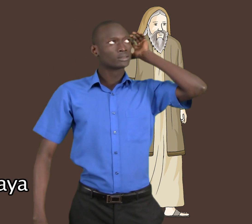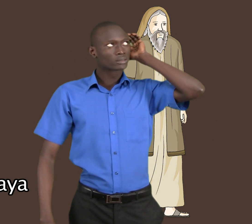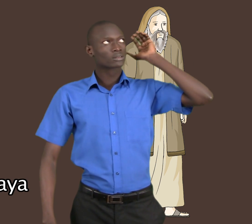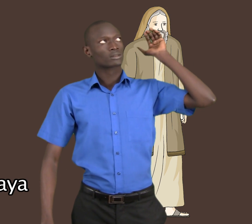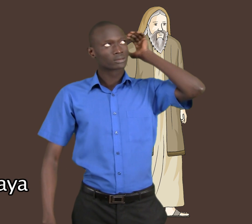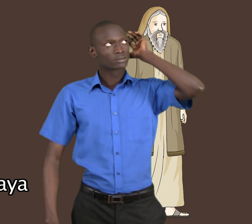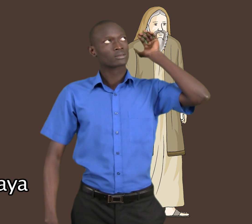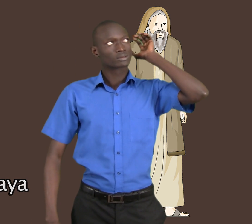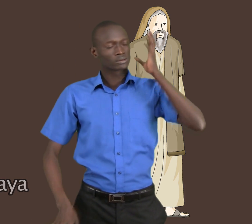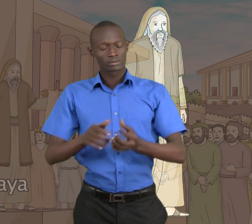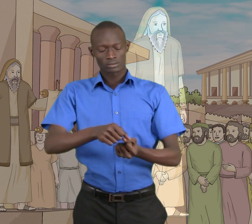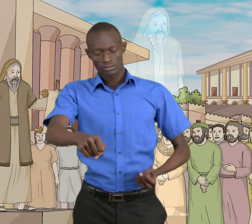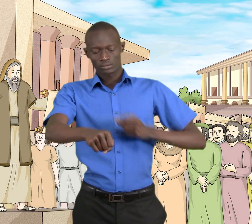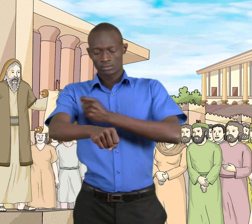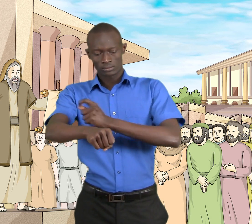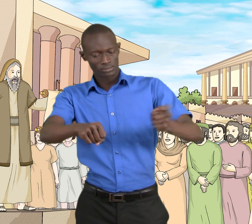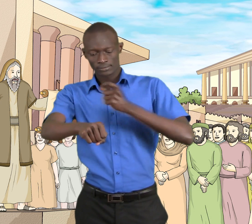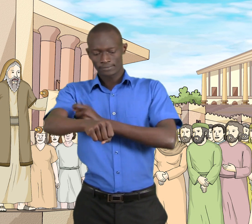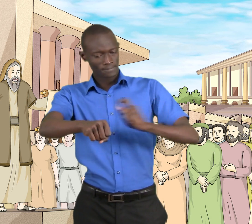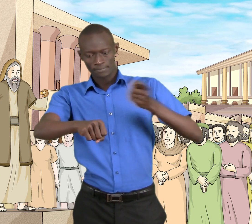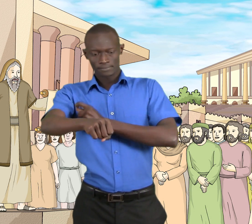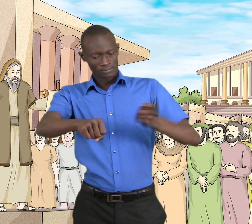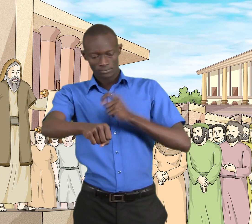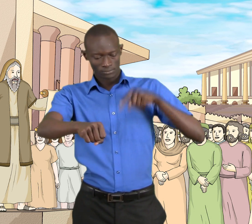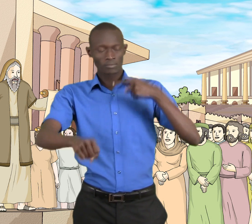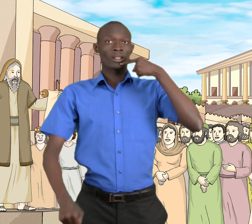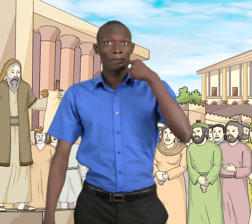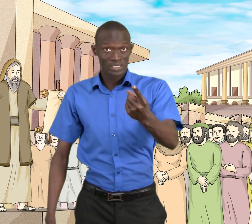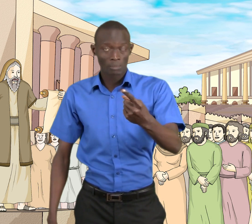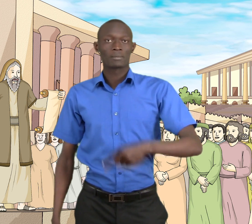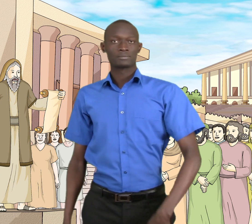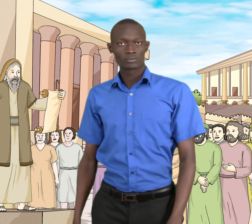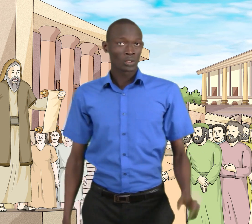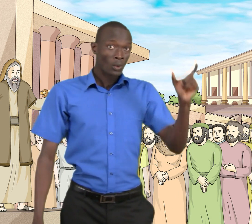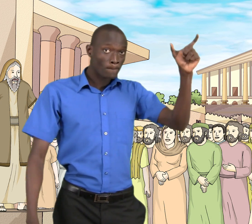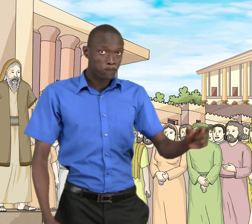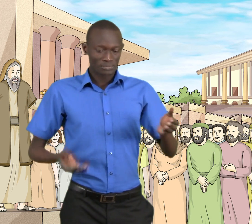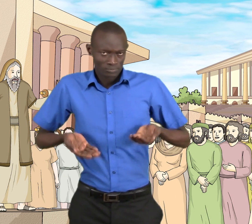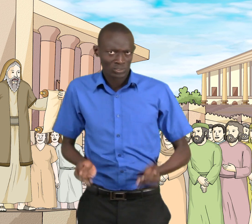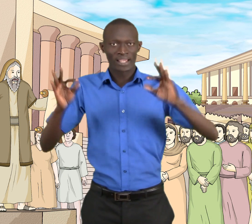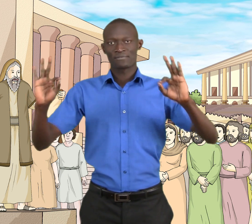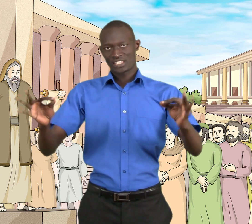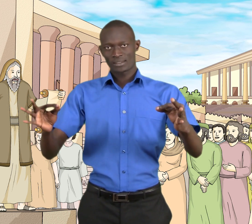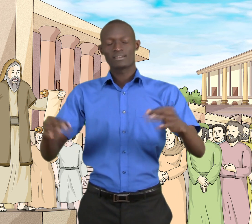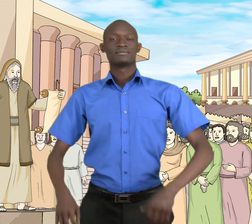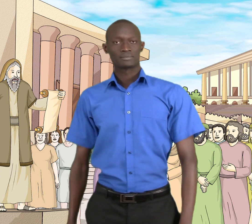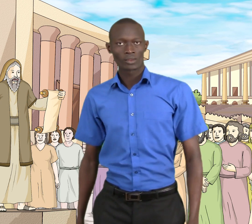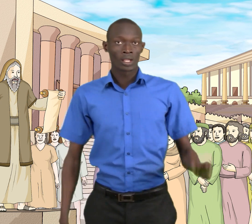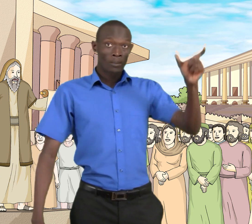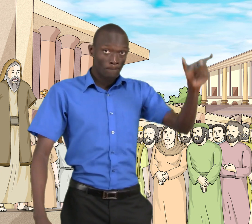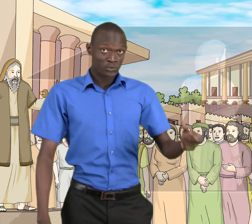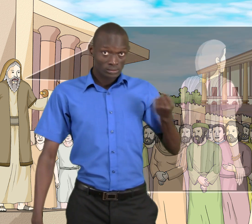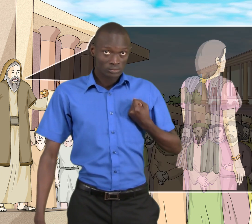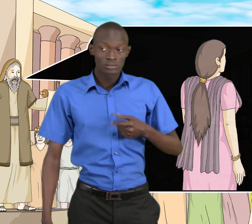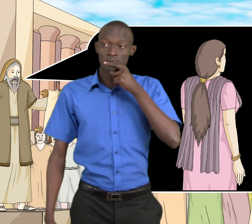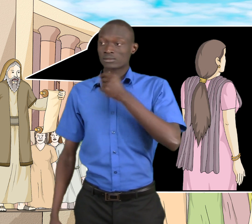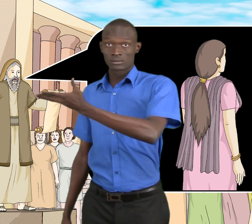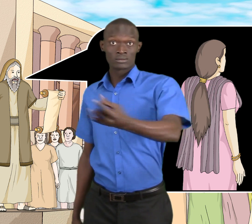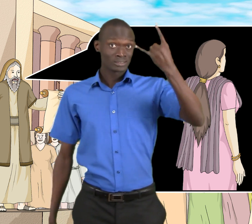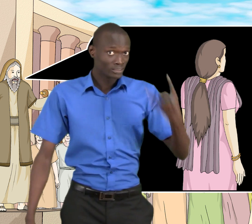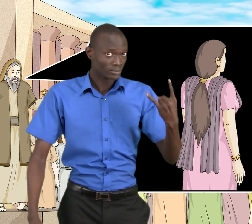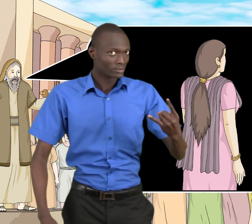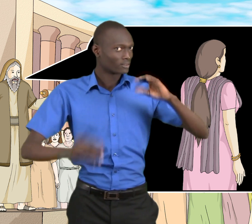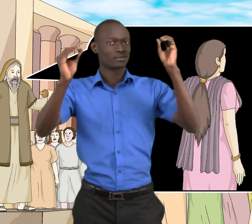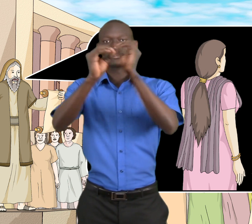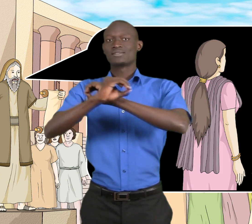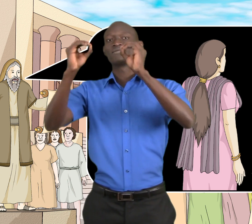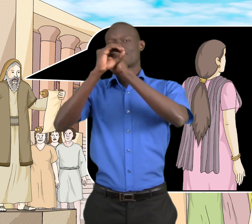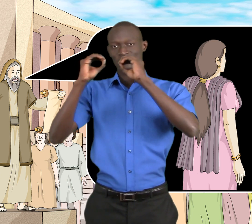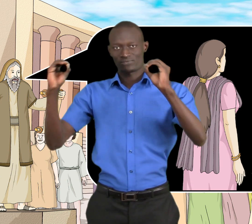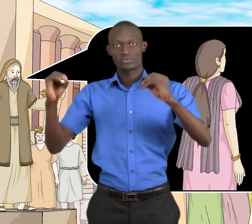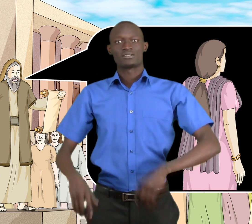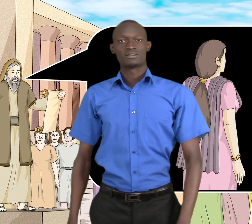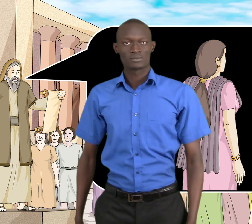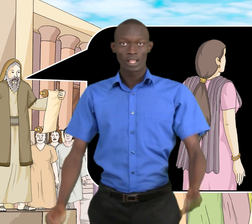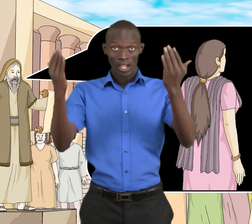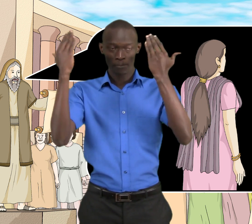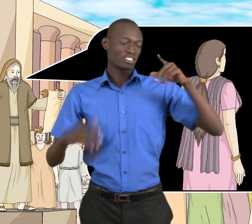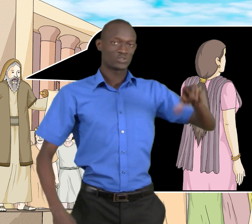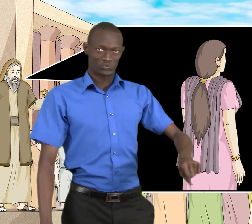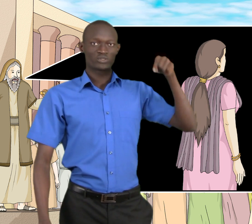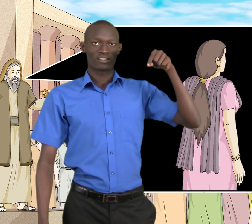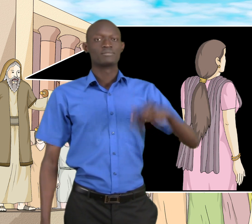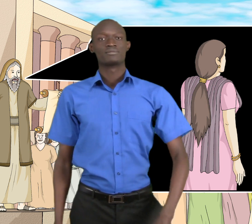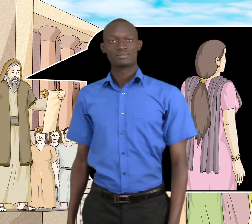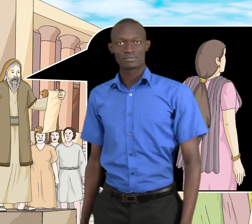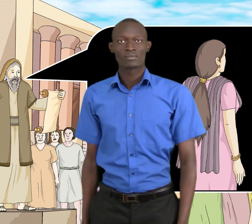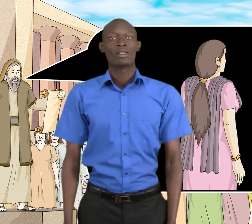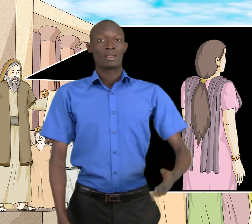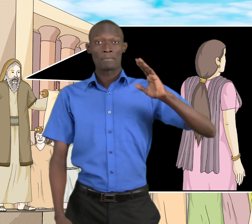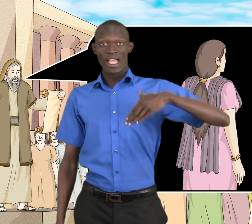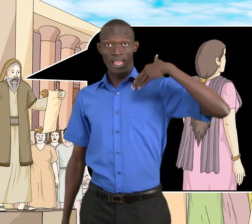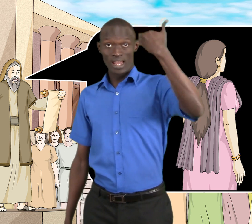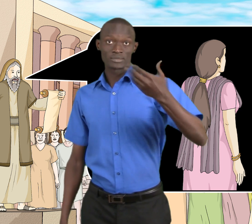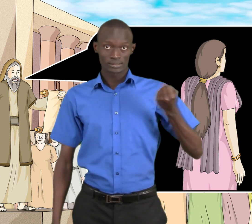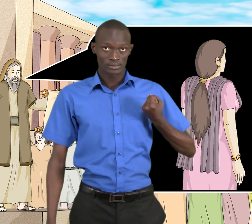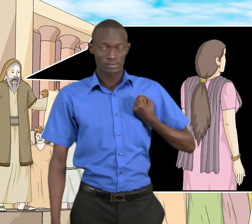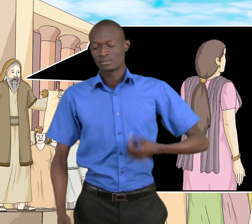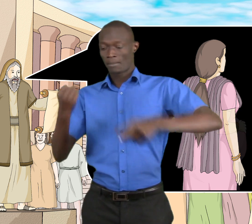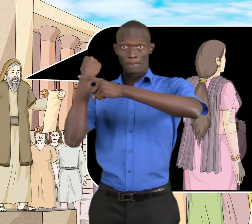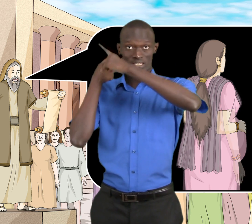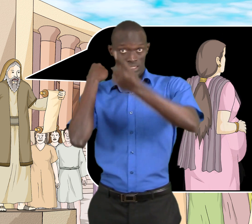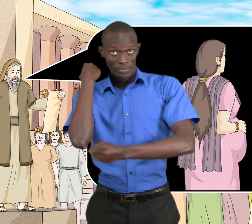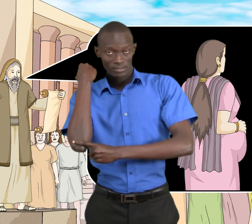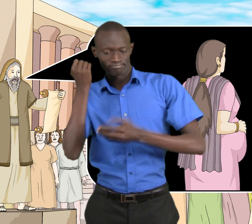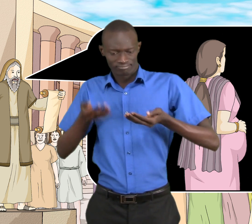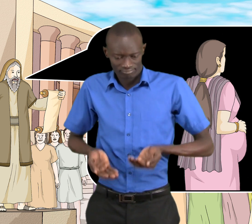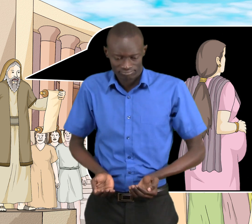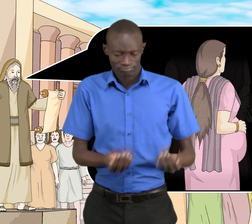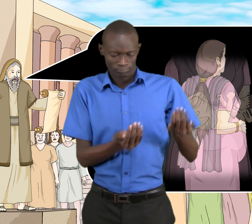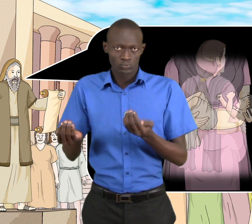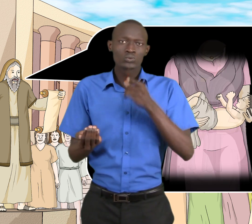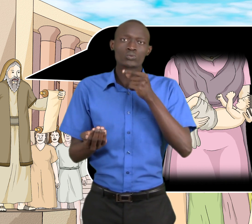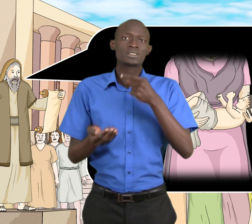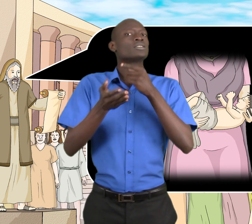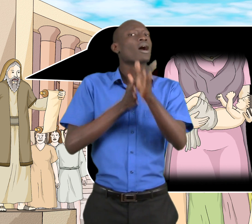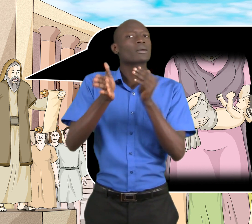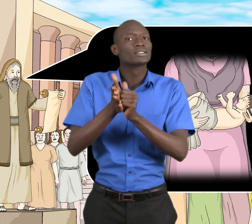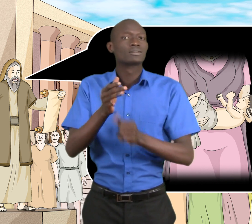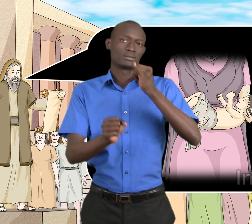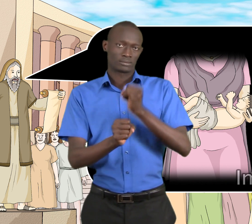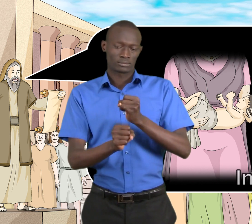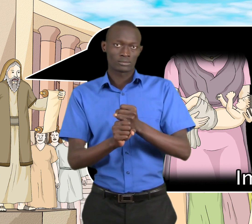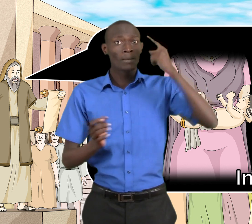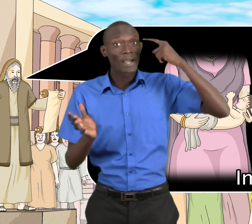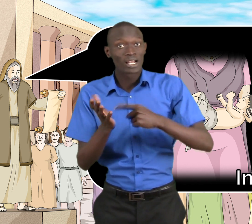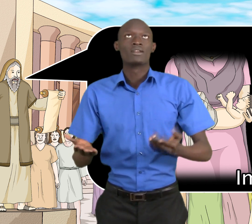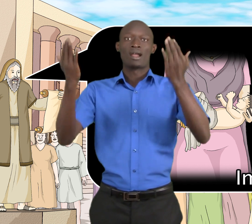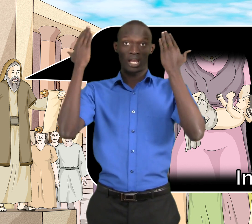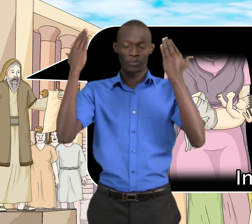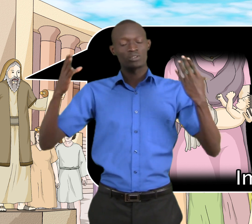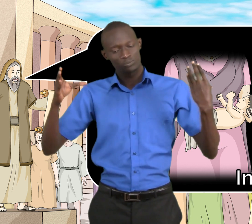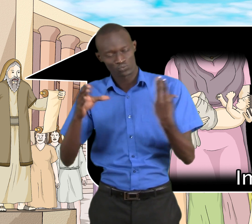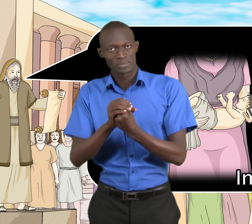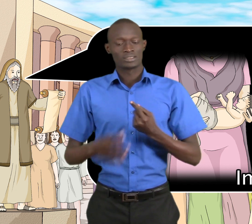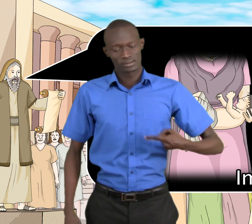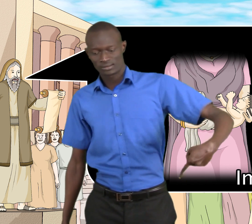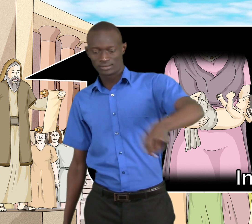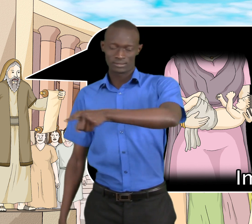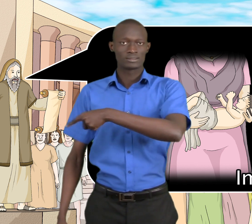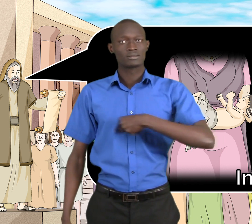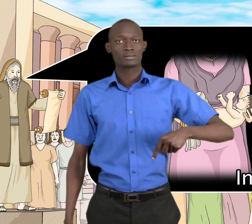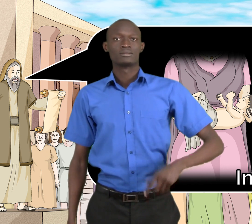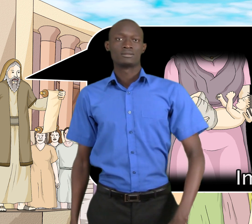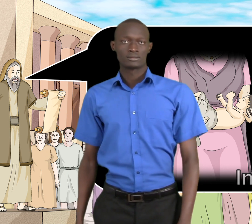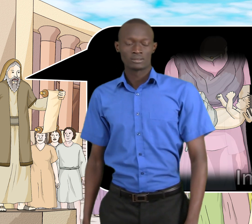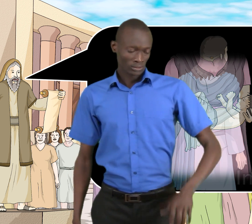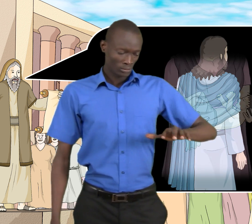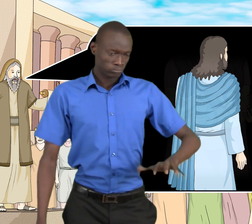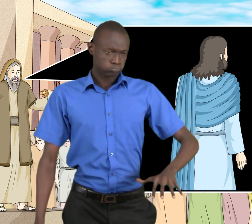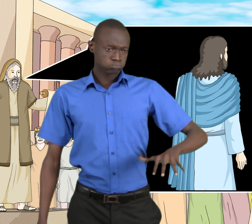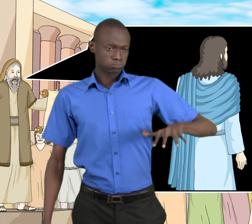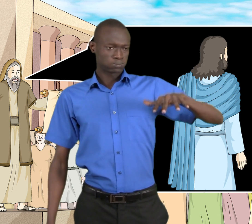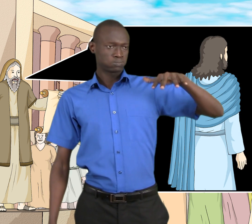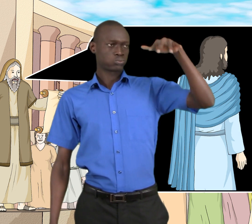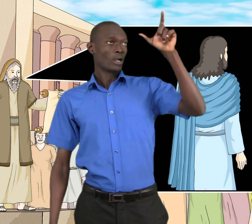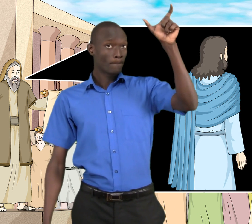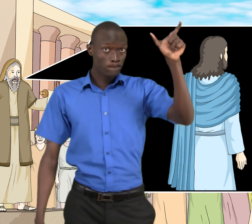Therefore the Lord Himself will give you a sign: Behold, the virgin will be with child and will give birth to a son, and will call Him Immanuel.